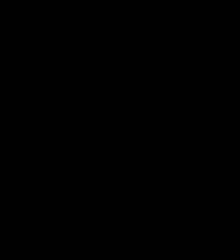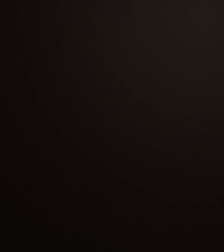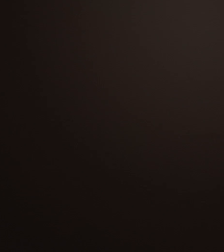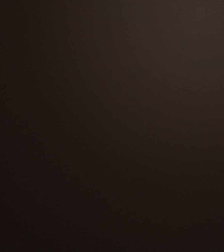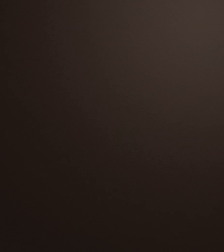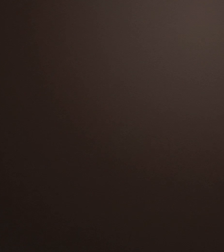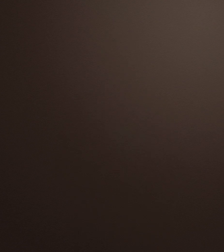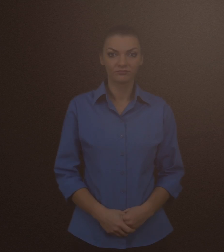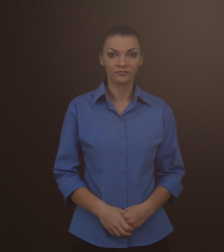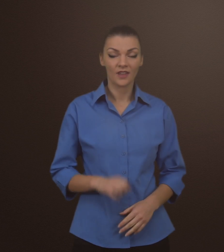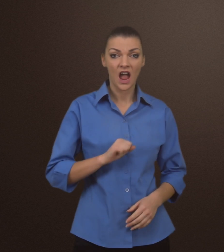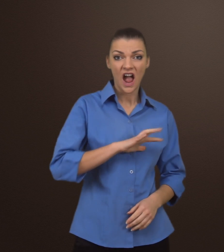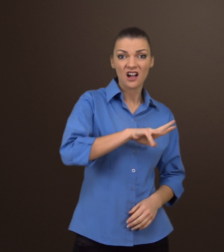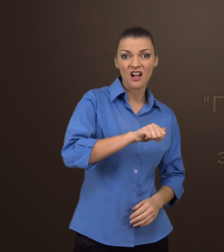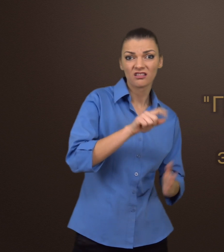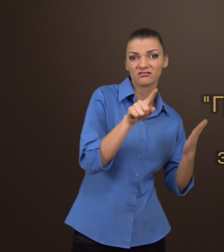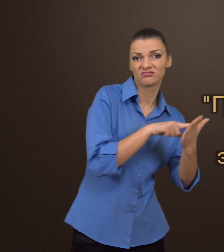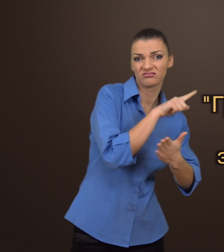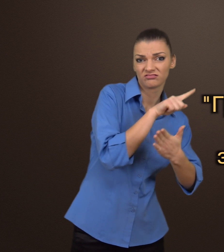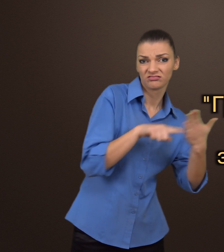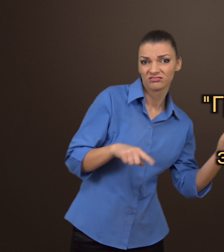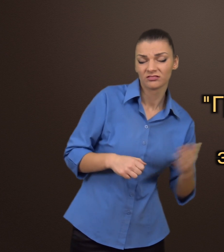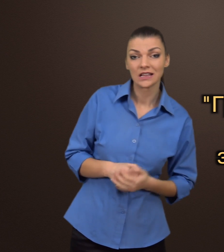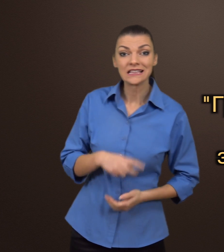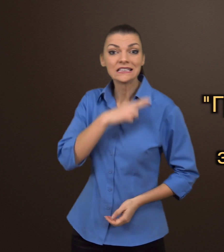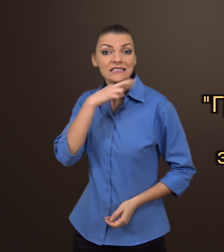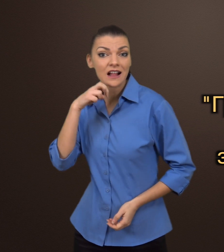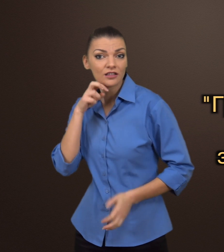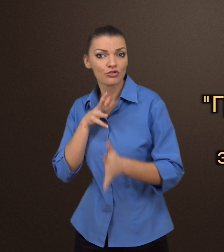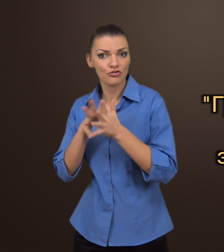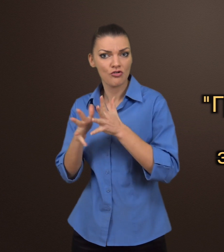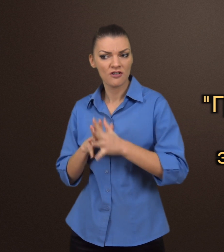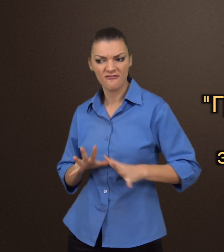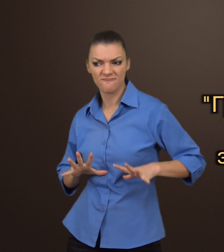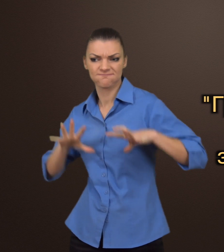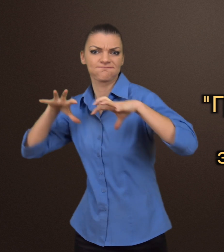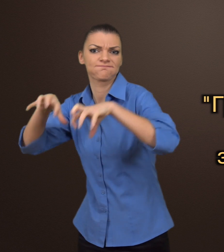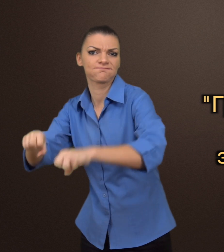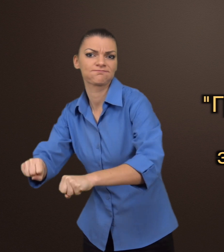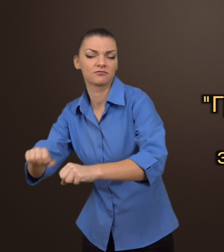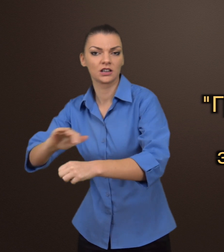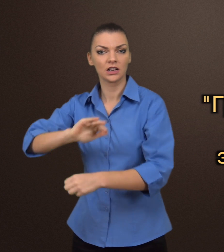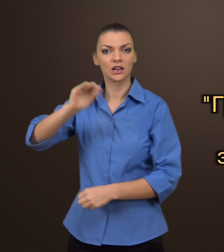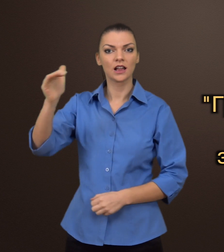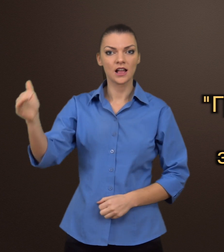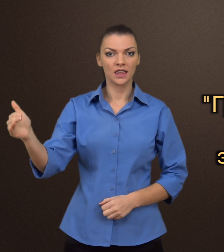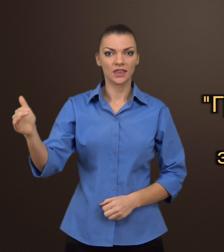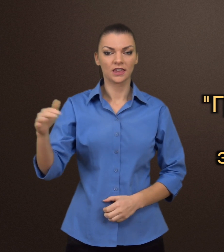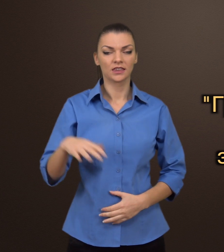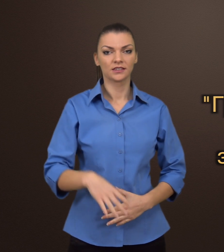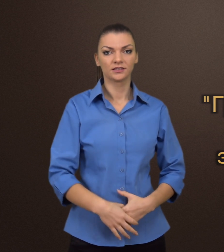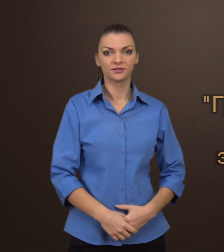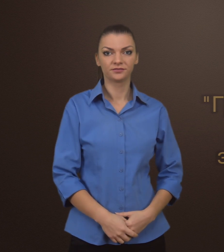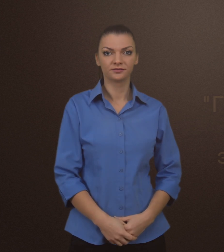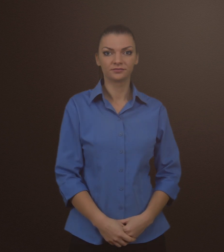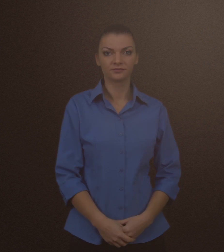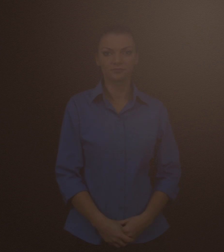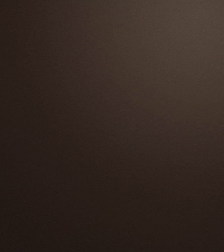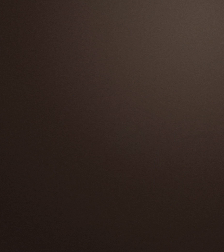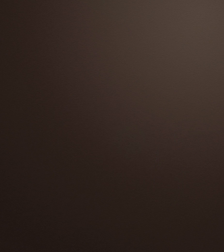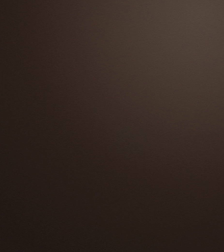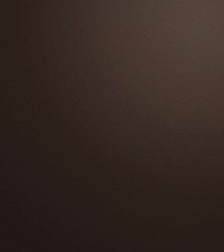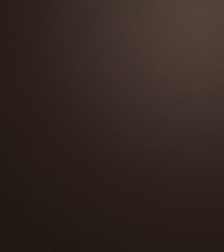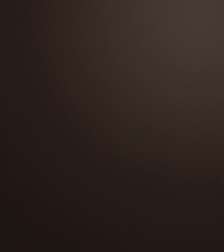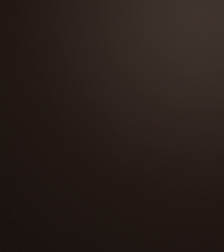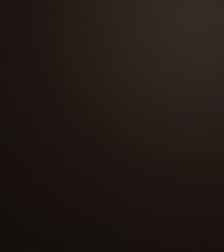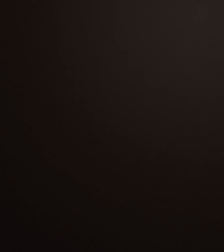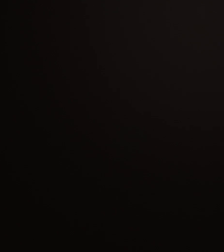Achan's sin and Israelites defeat Ai